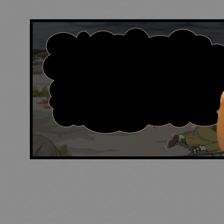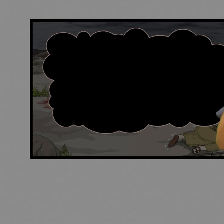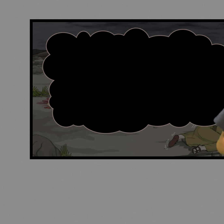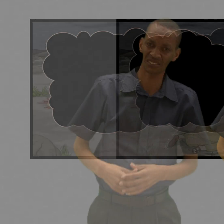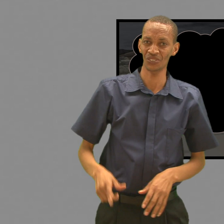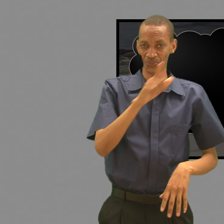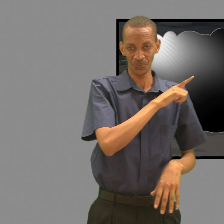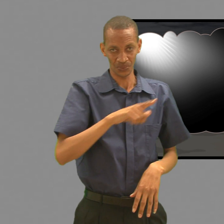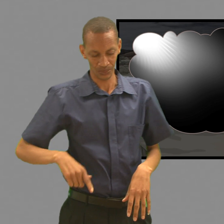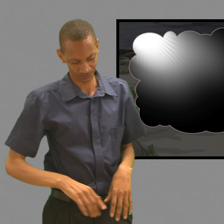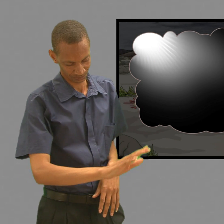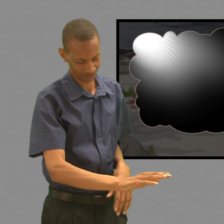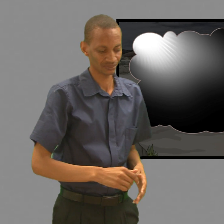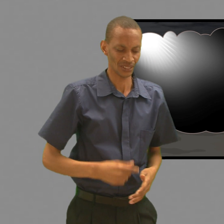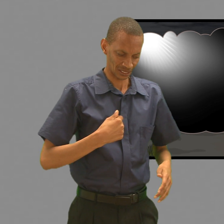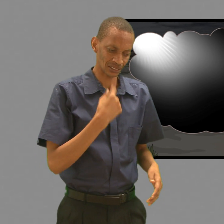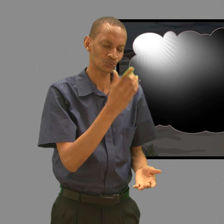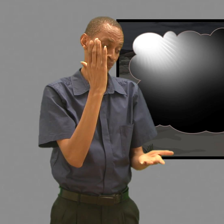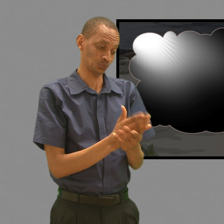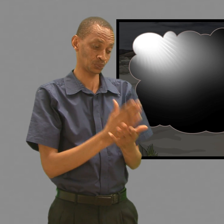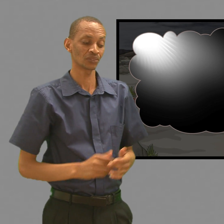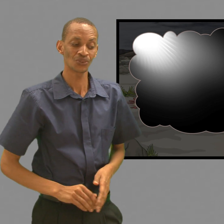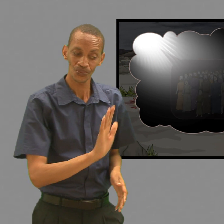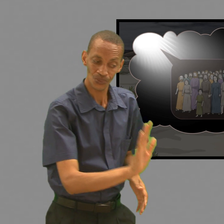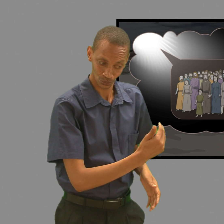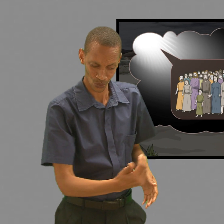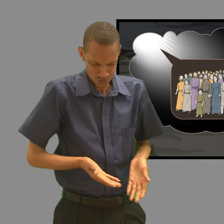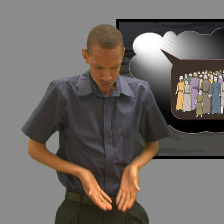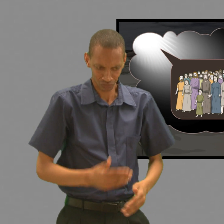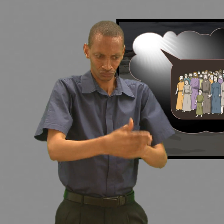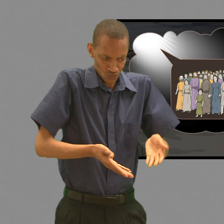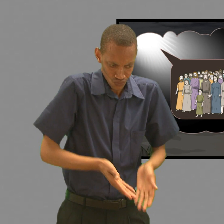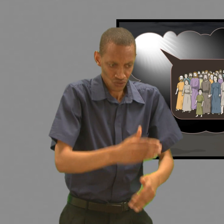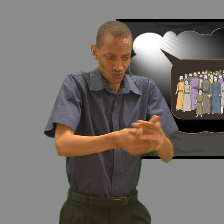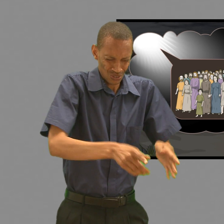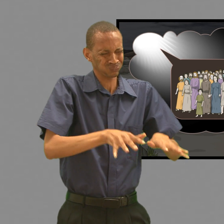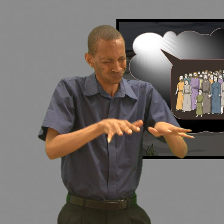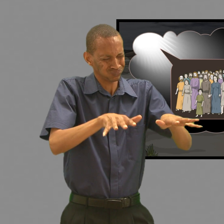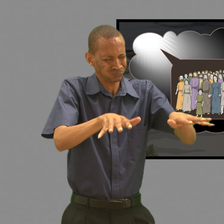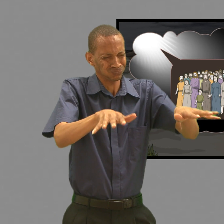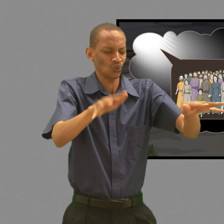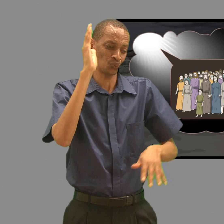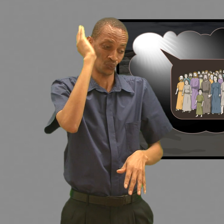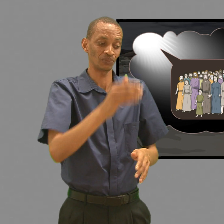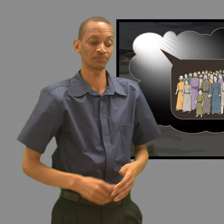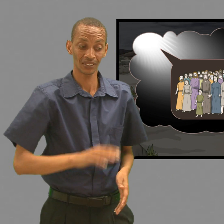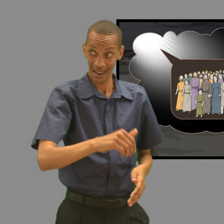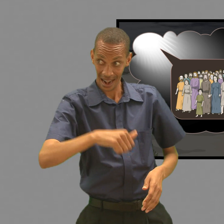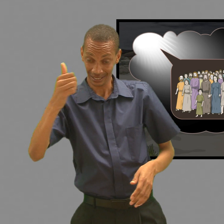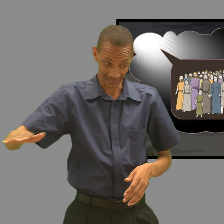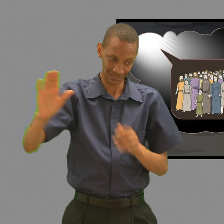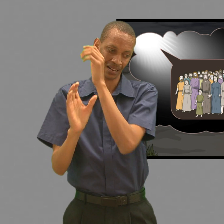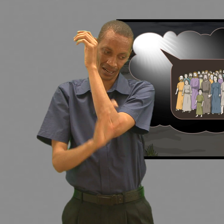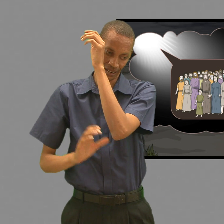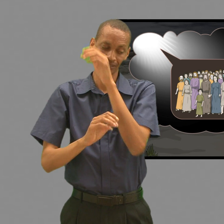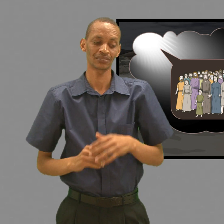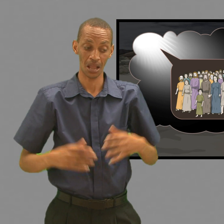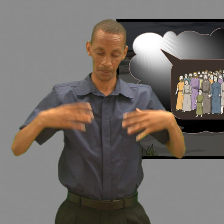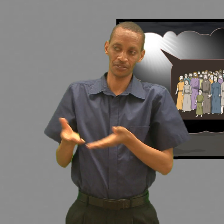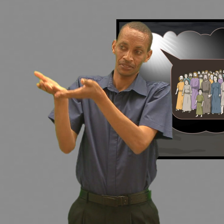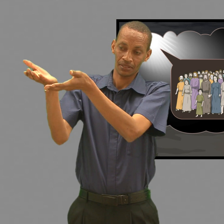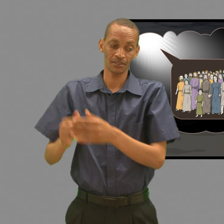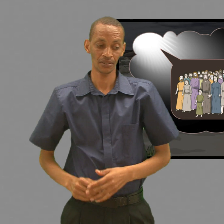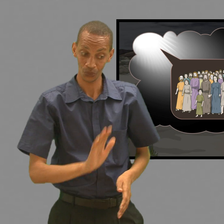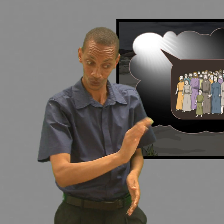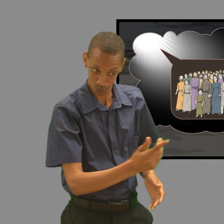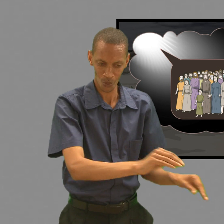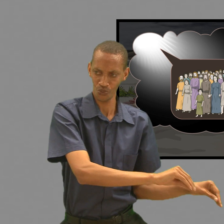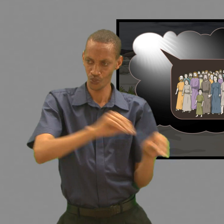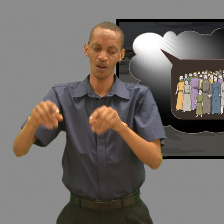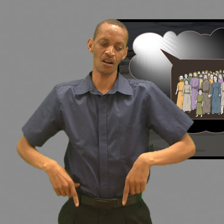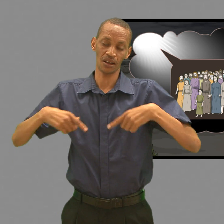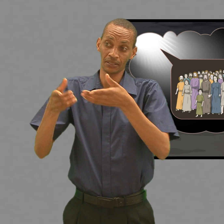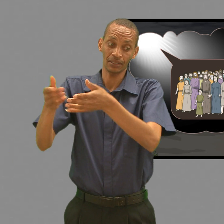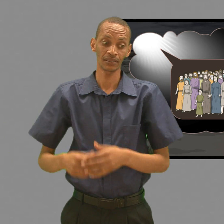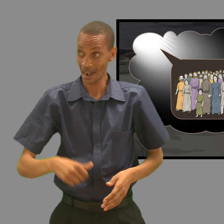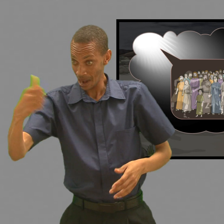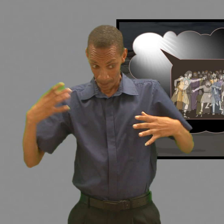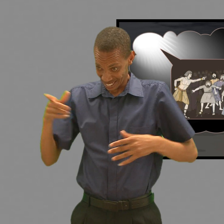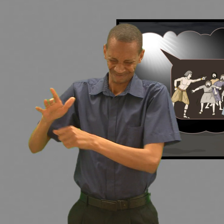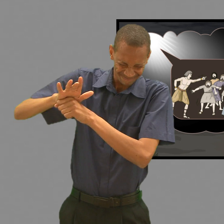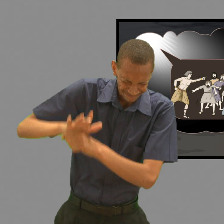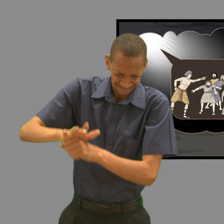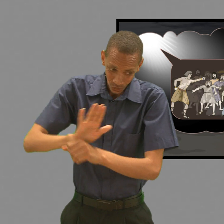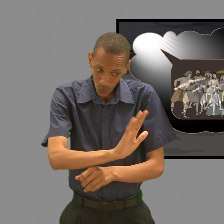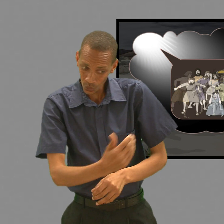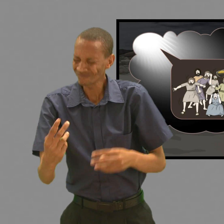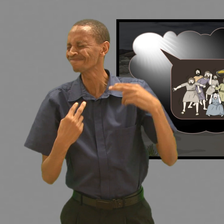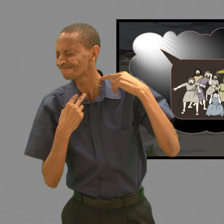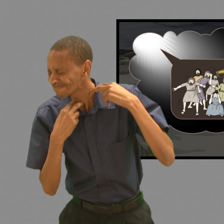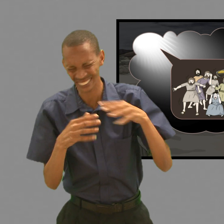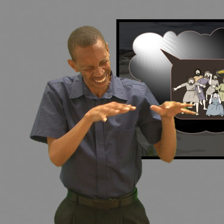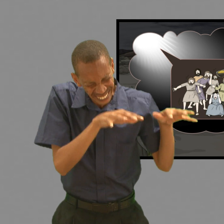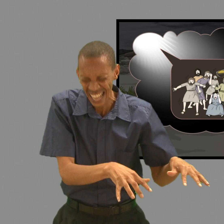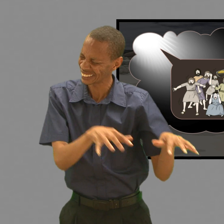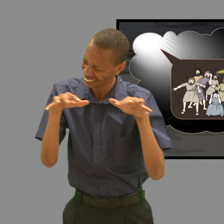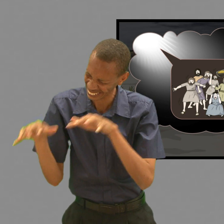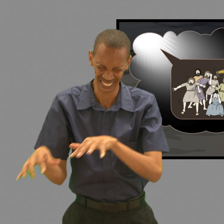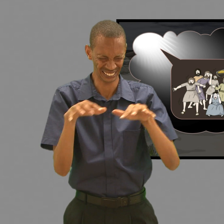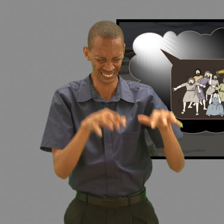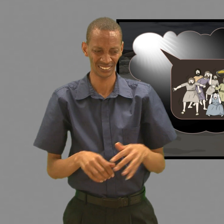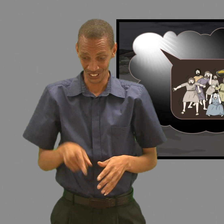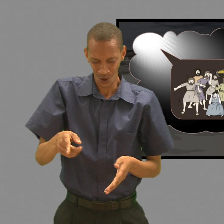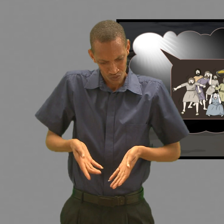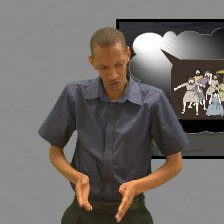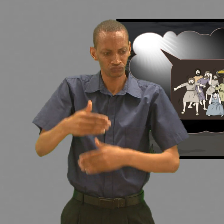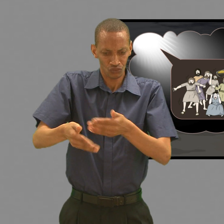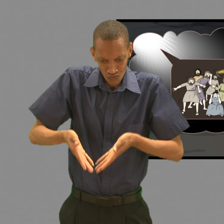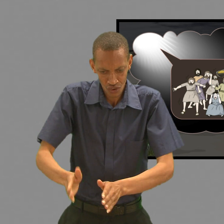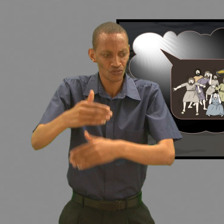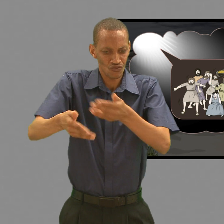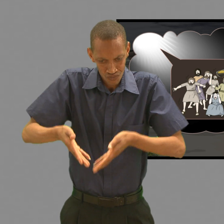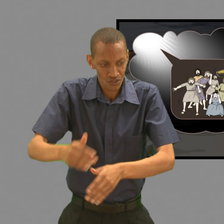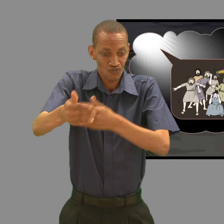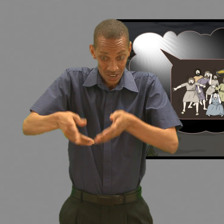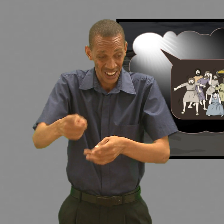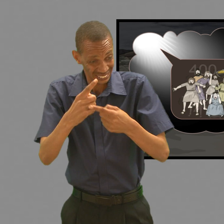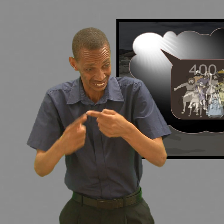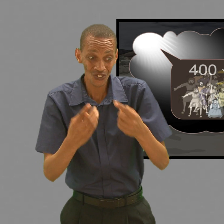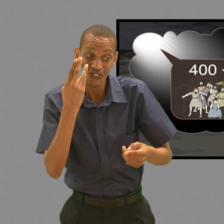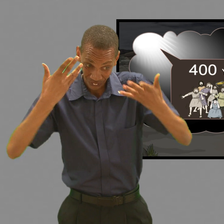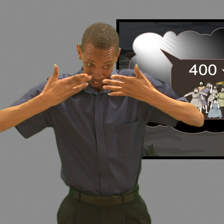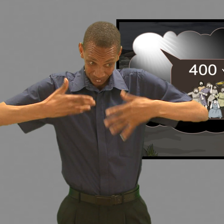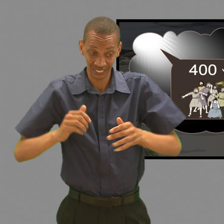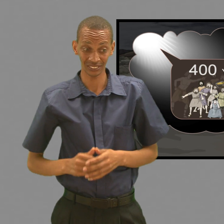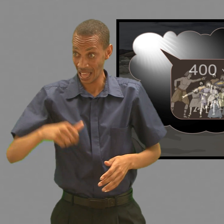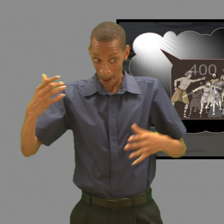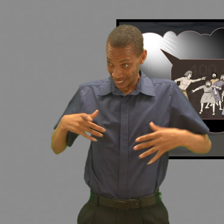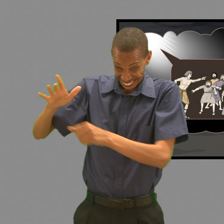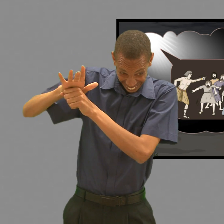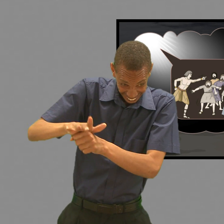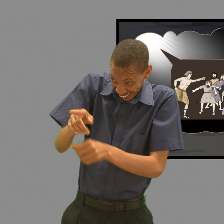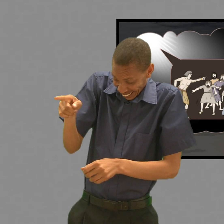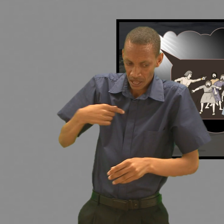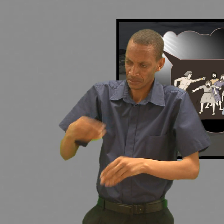Then the LORD said to Abram, “Know for certain that your descendants will be strangers in a land that is not their own, and they will be enslaved and mistreated four hundred years.